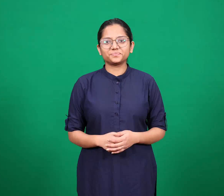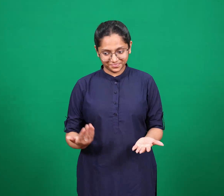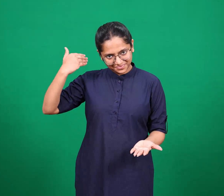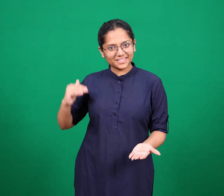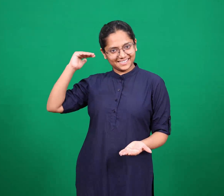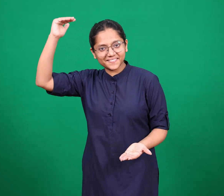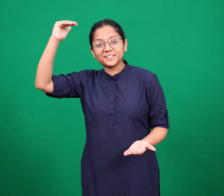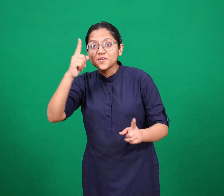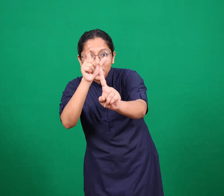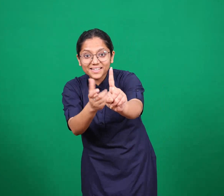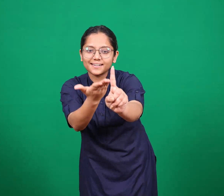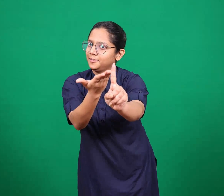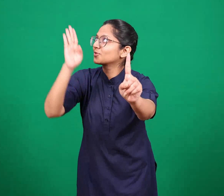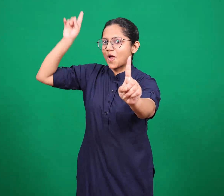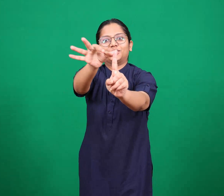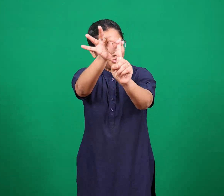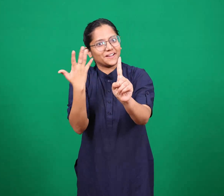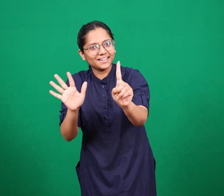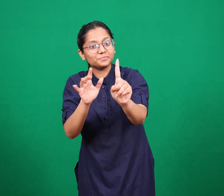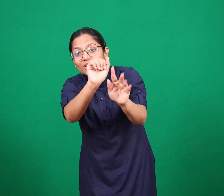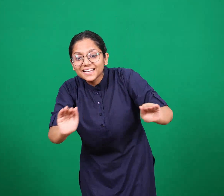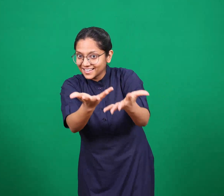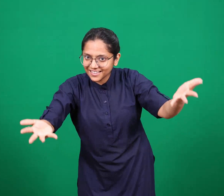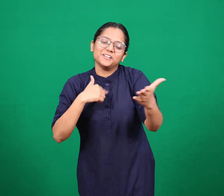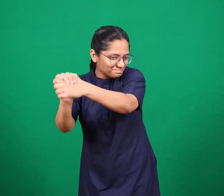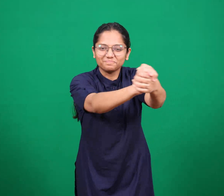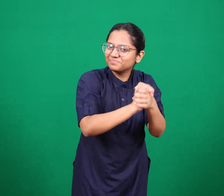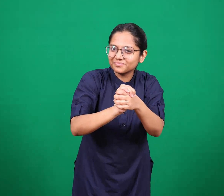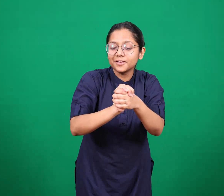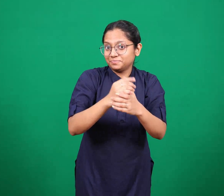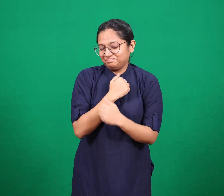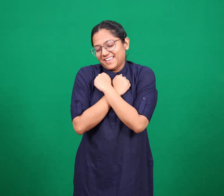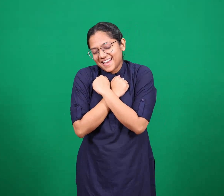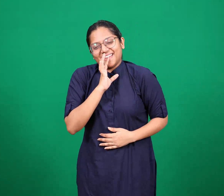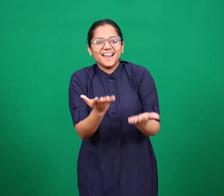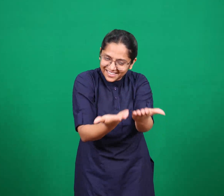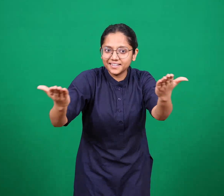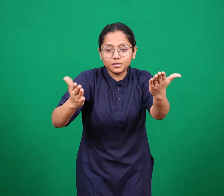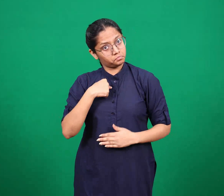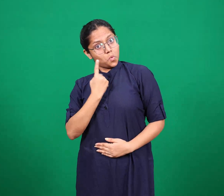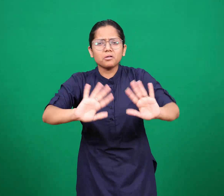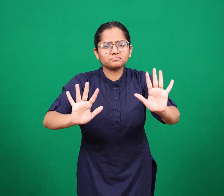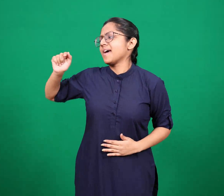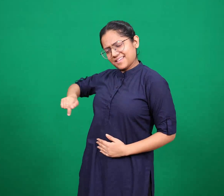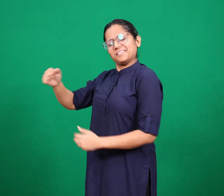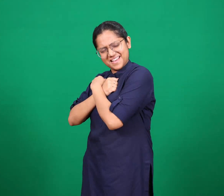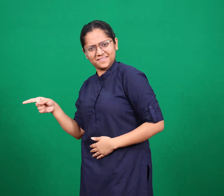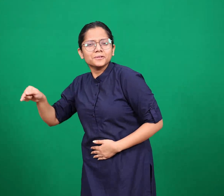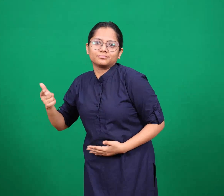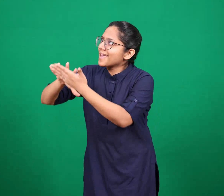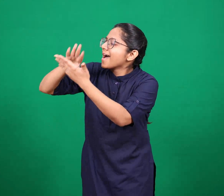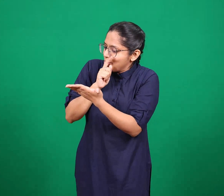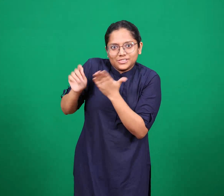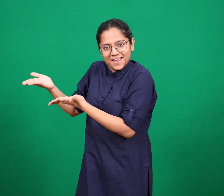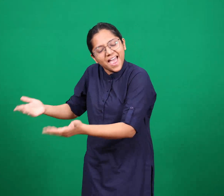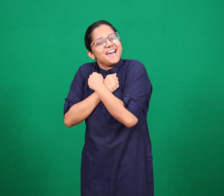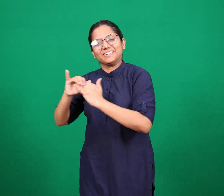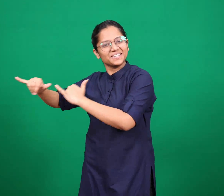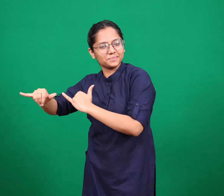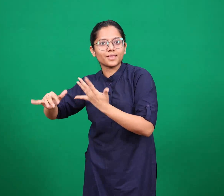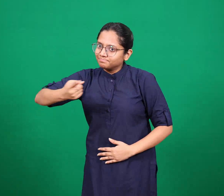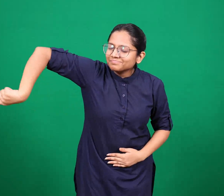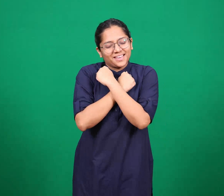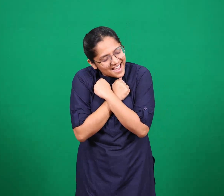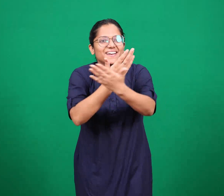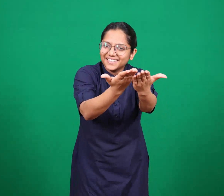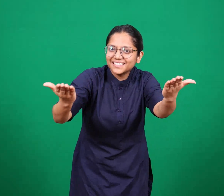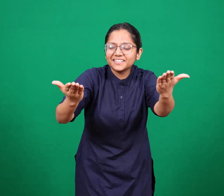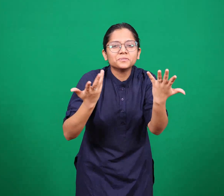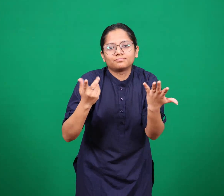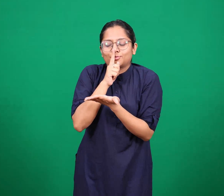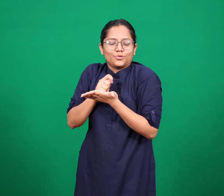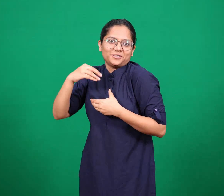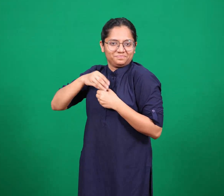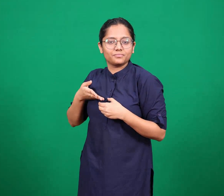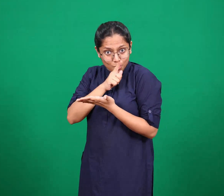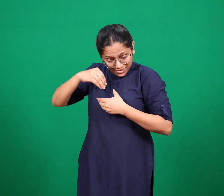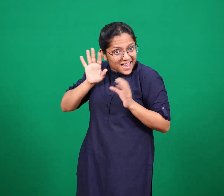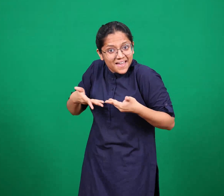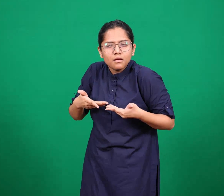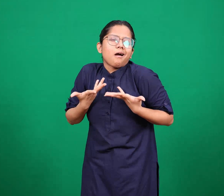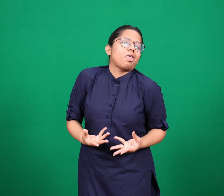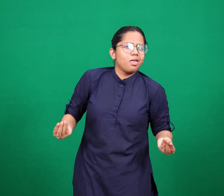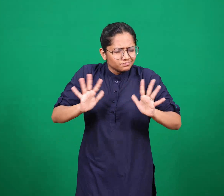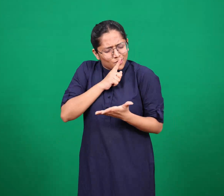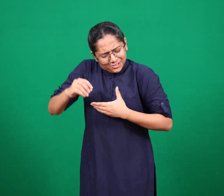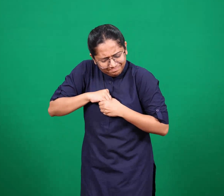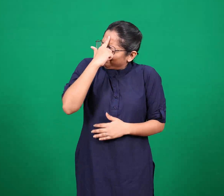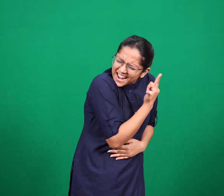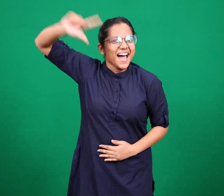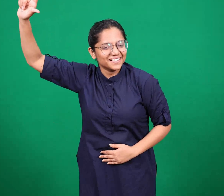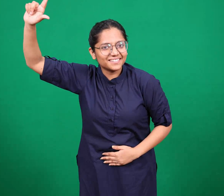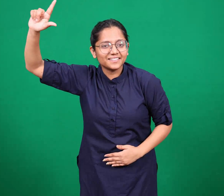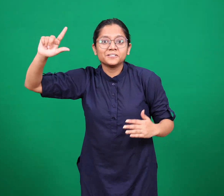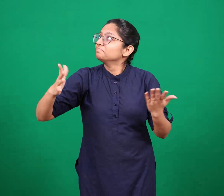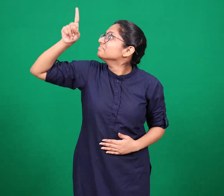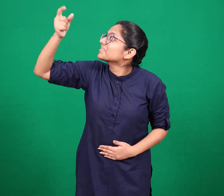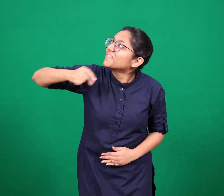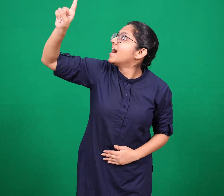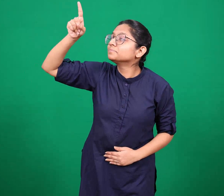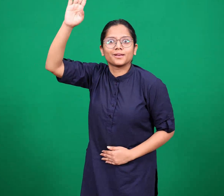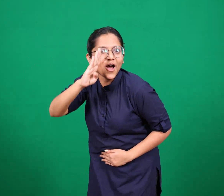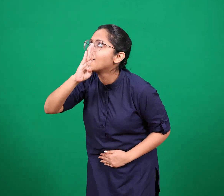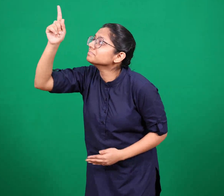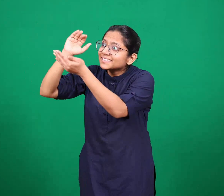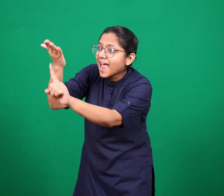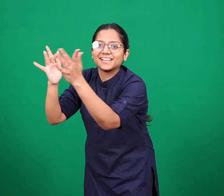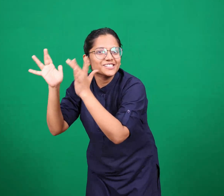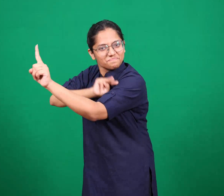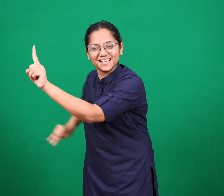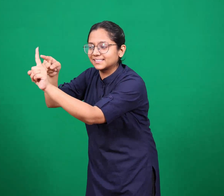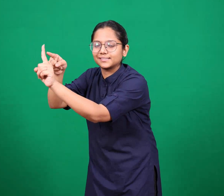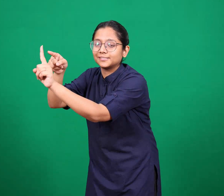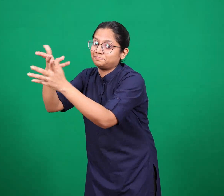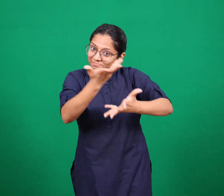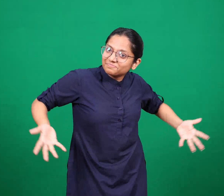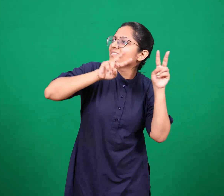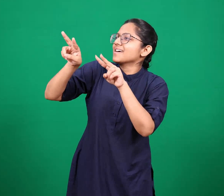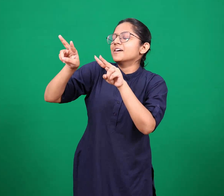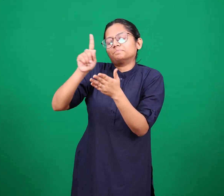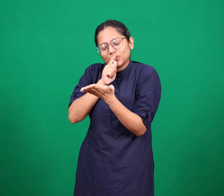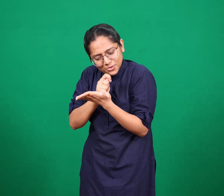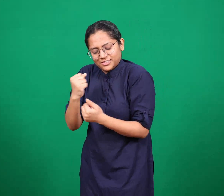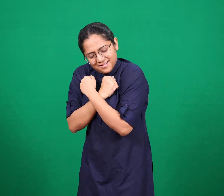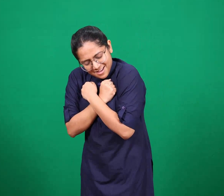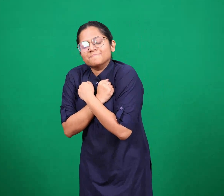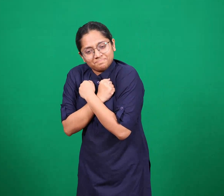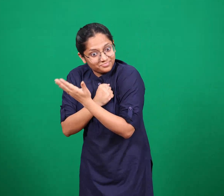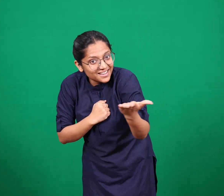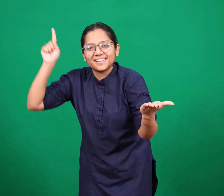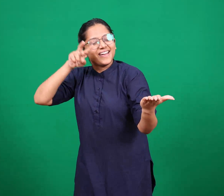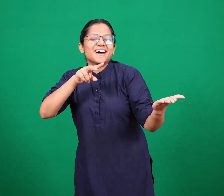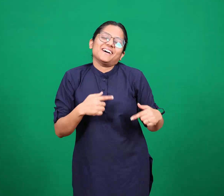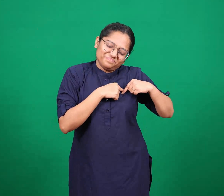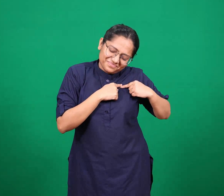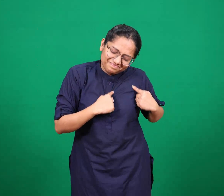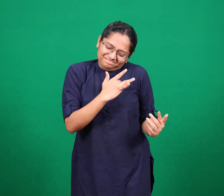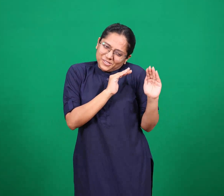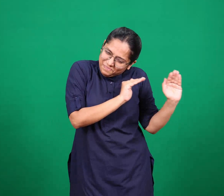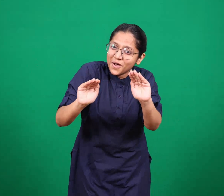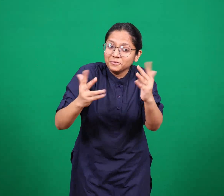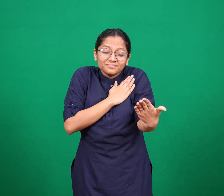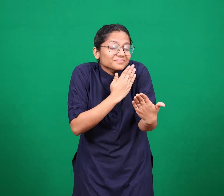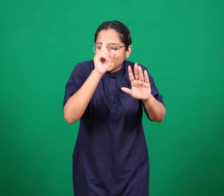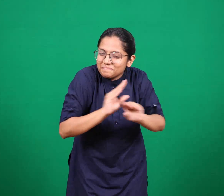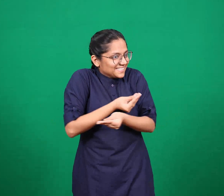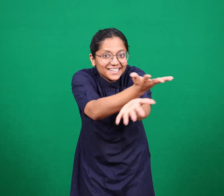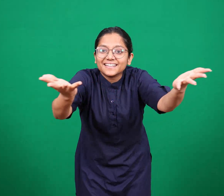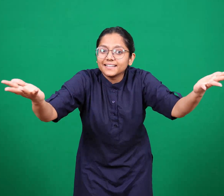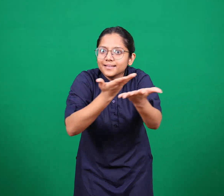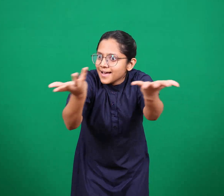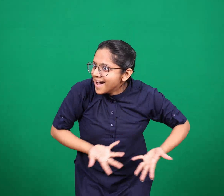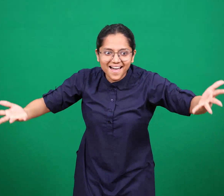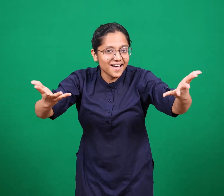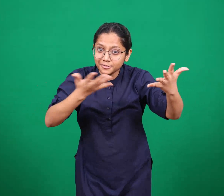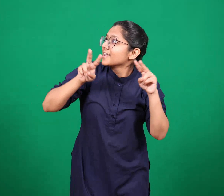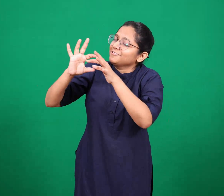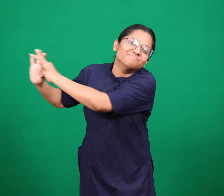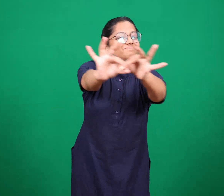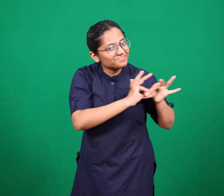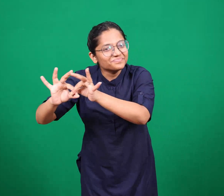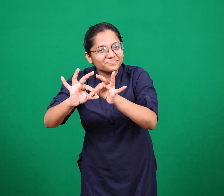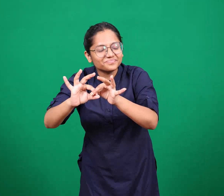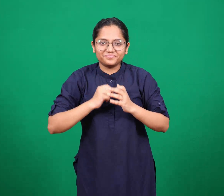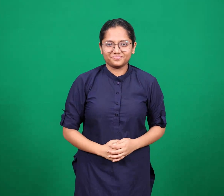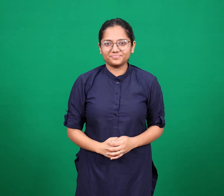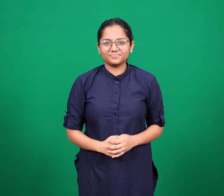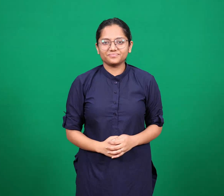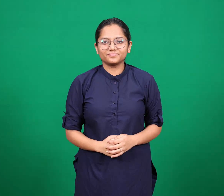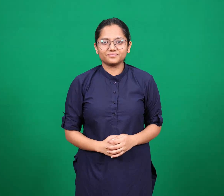The elder, To the chosen lady and her children, whom I love in the truth- and not I alone, but also all who know the truth- because of the truth that abides in us and will be with us forever: Grace, mercy, and peace from God the Father and from Jesus Christ, the Son of the Father, will be with us in truth and love.